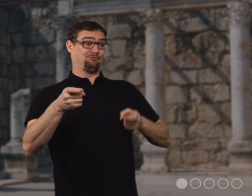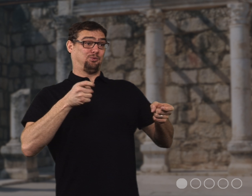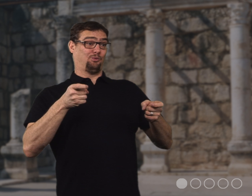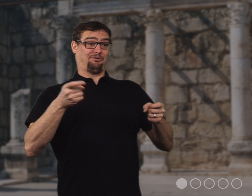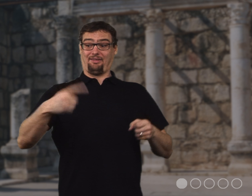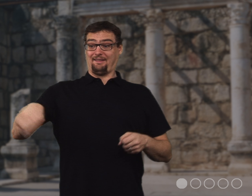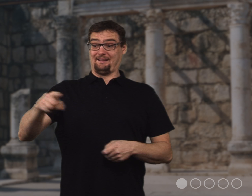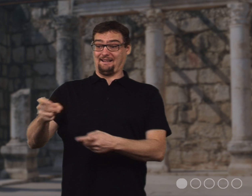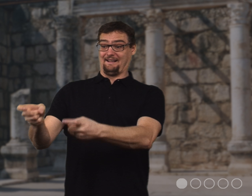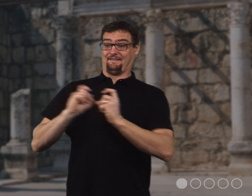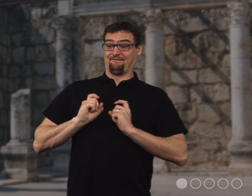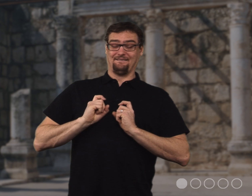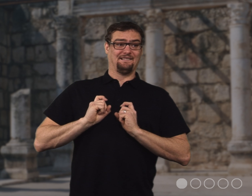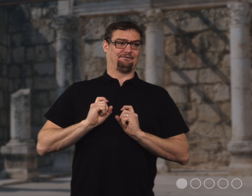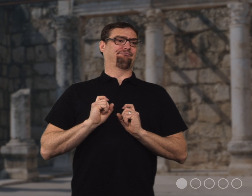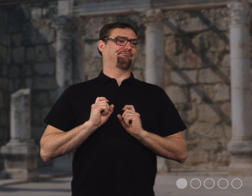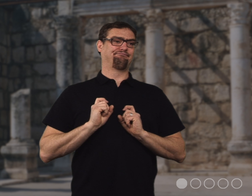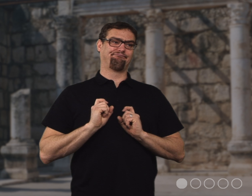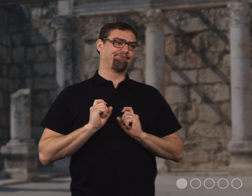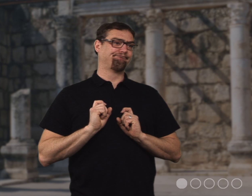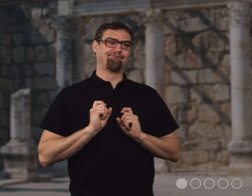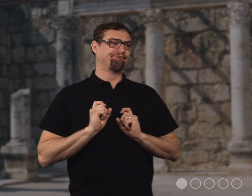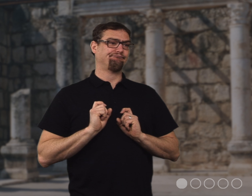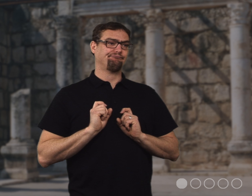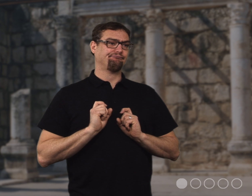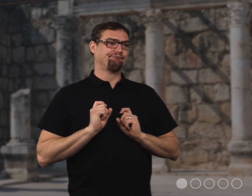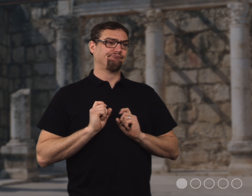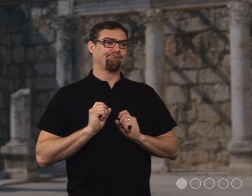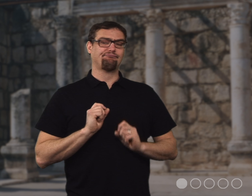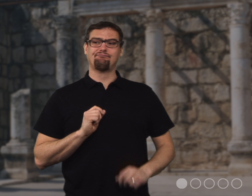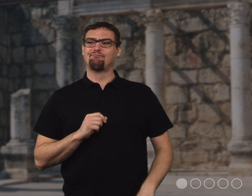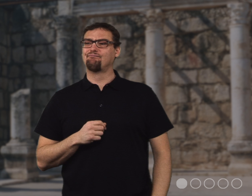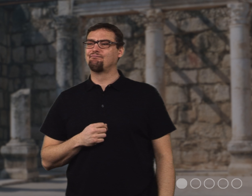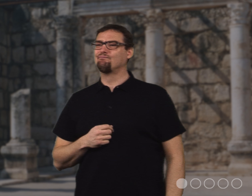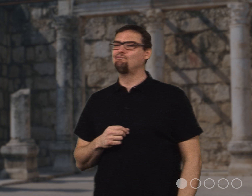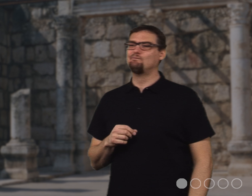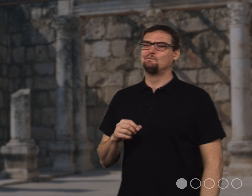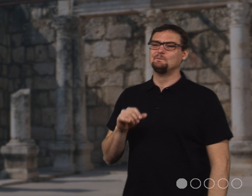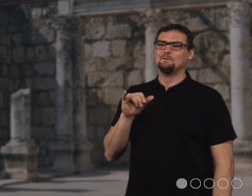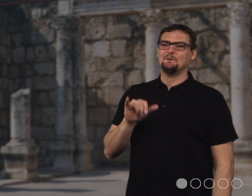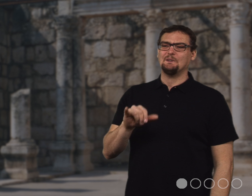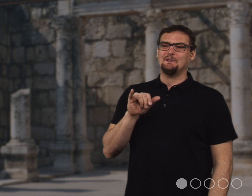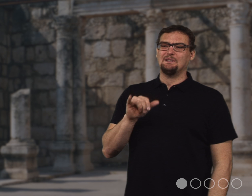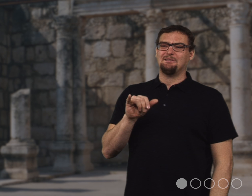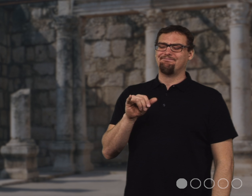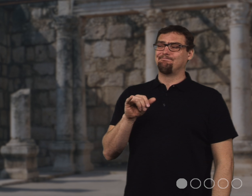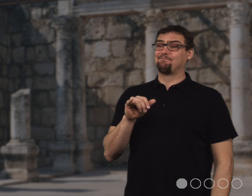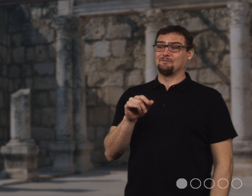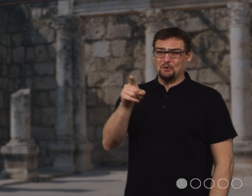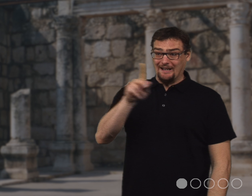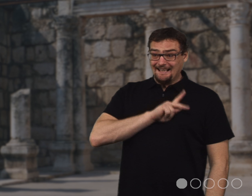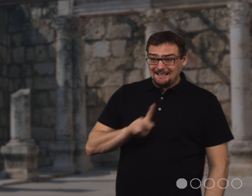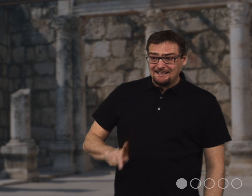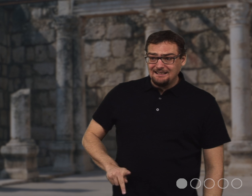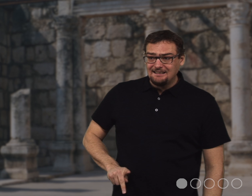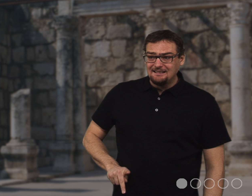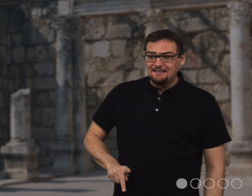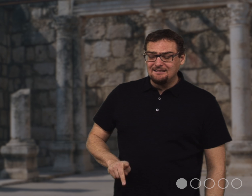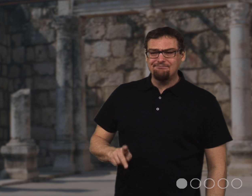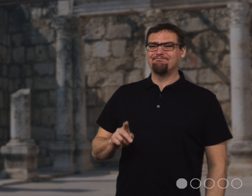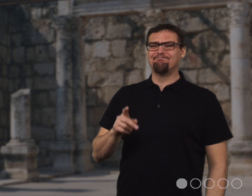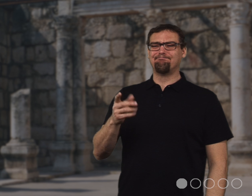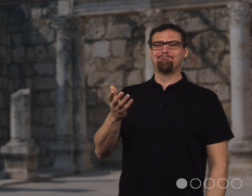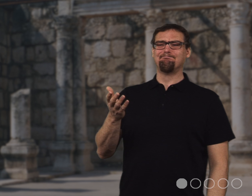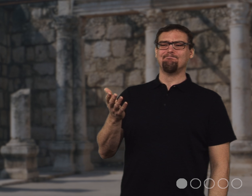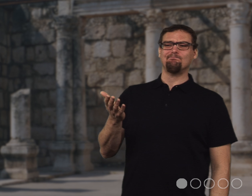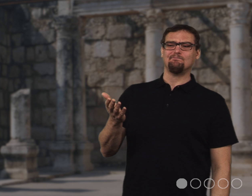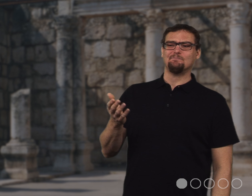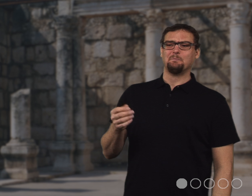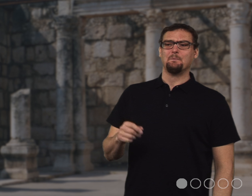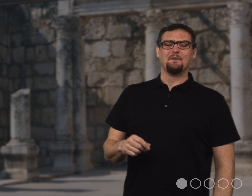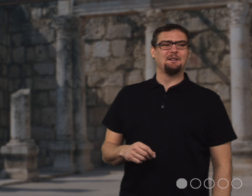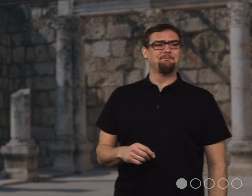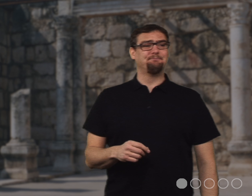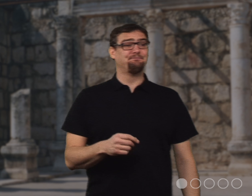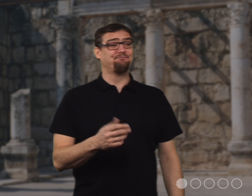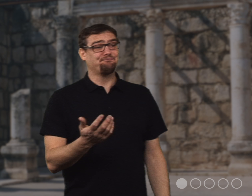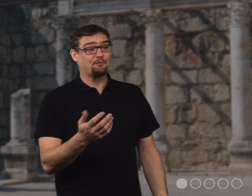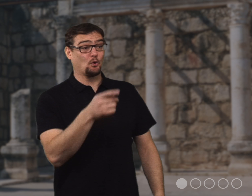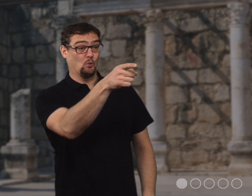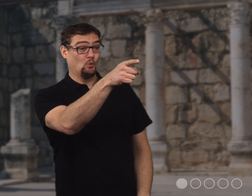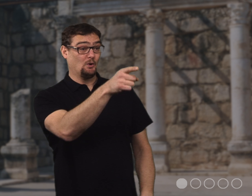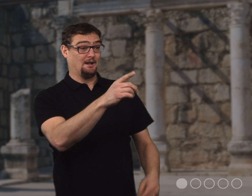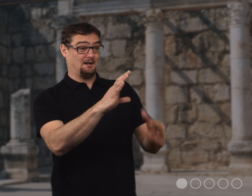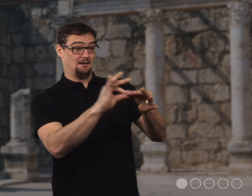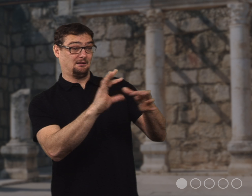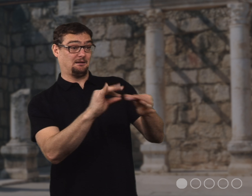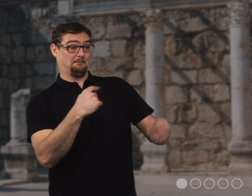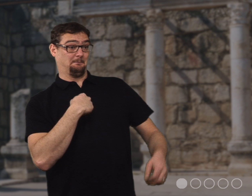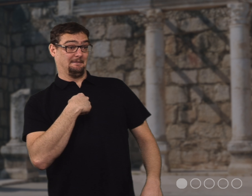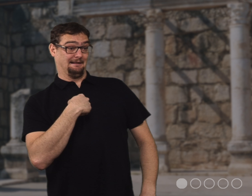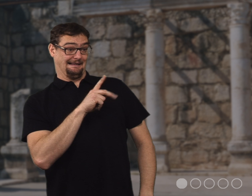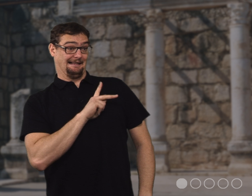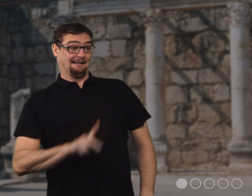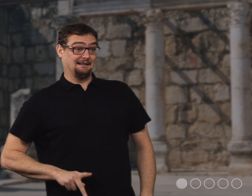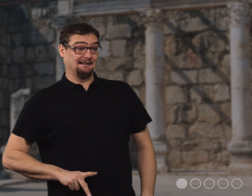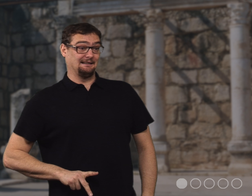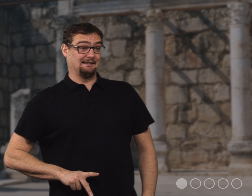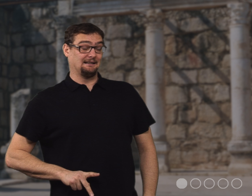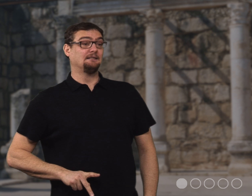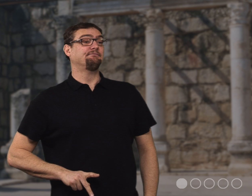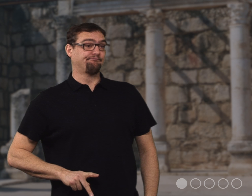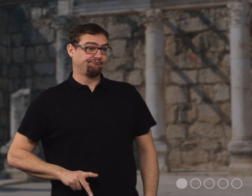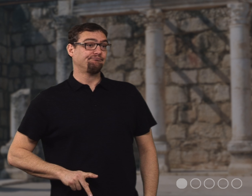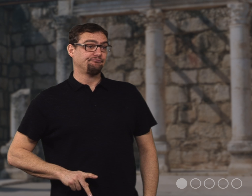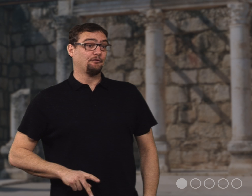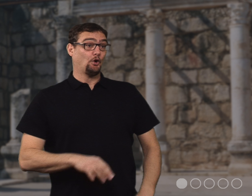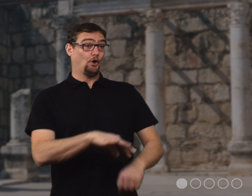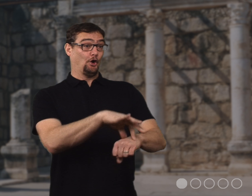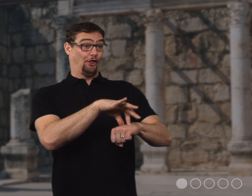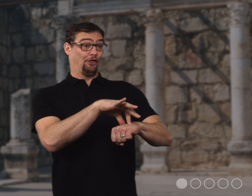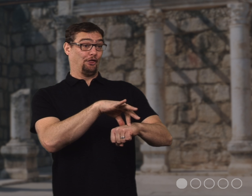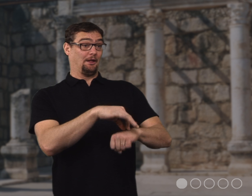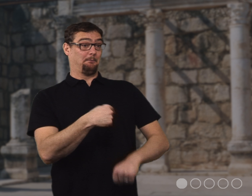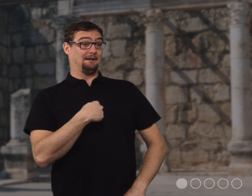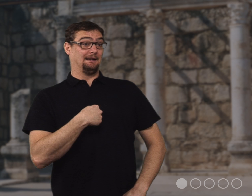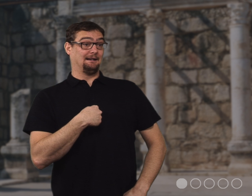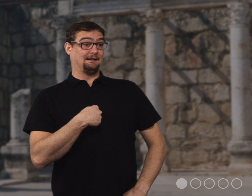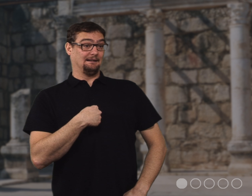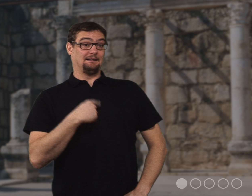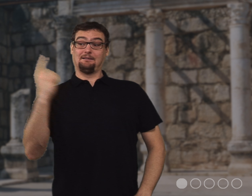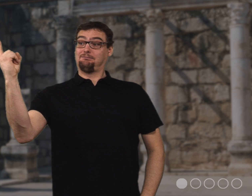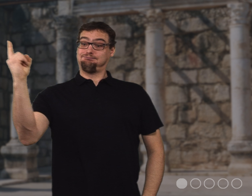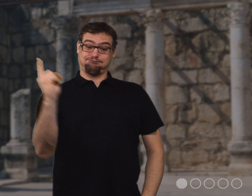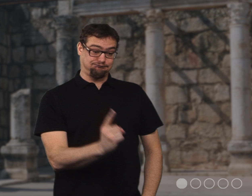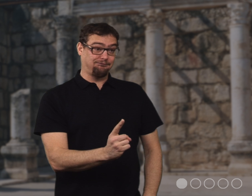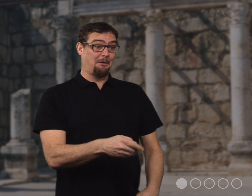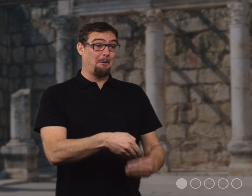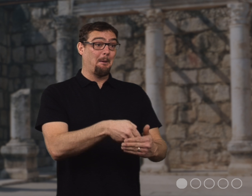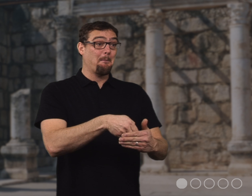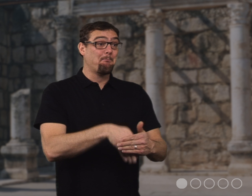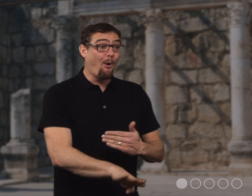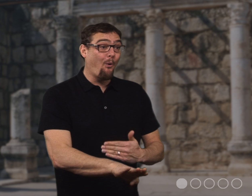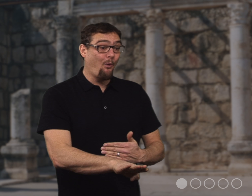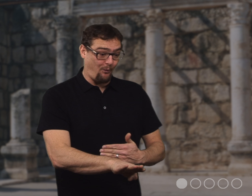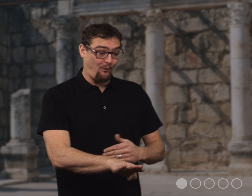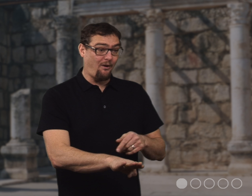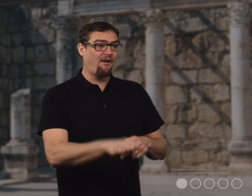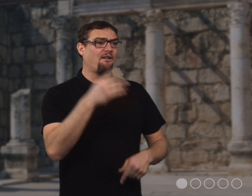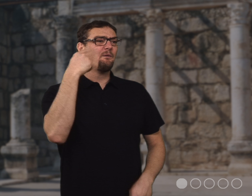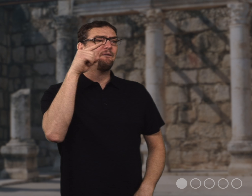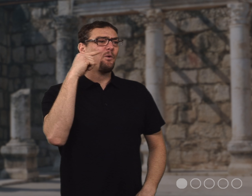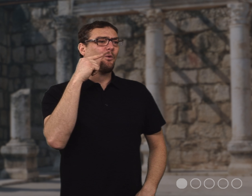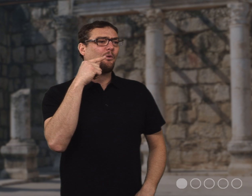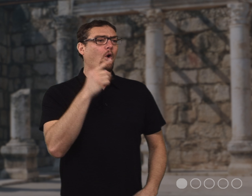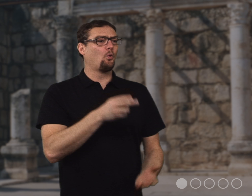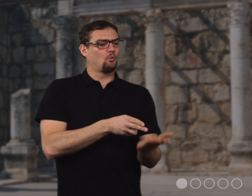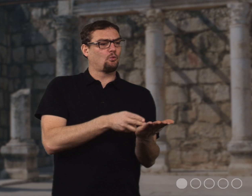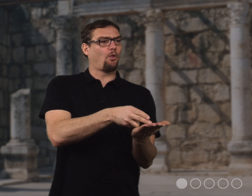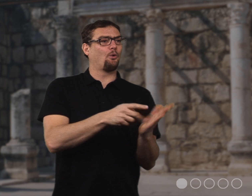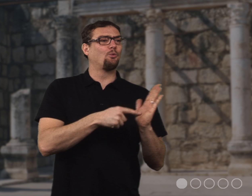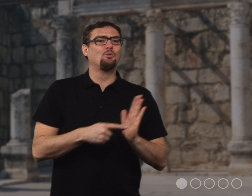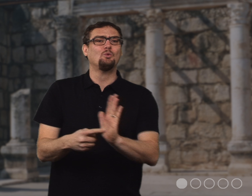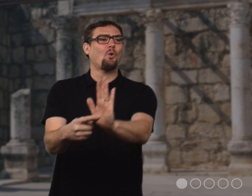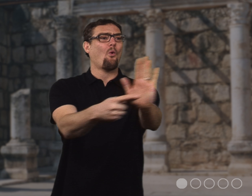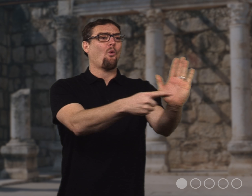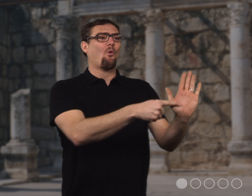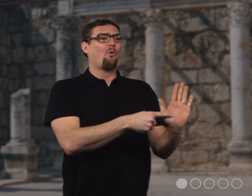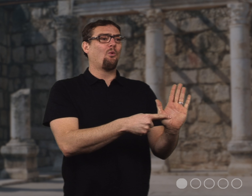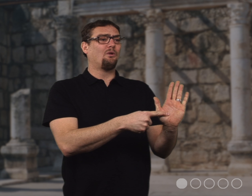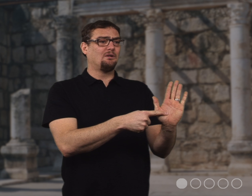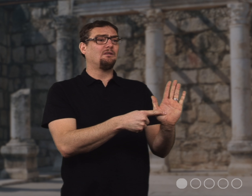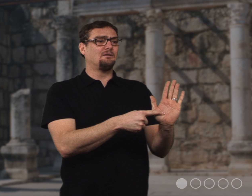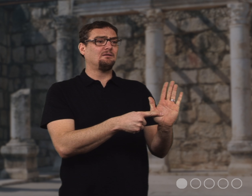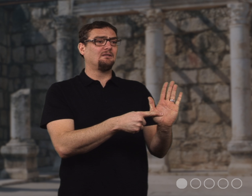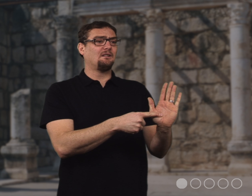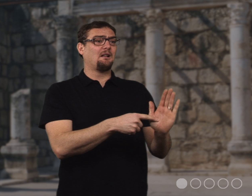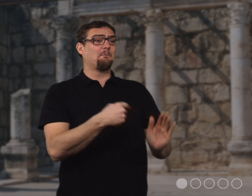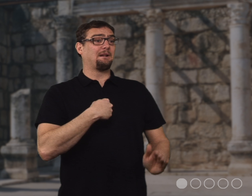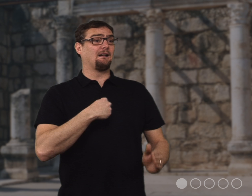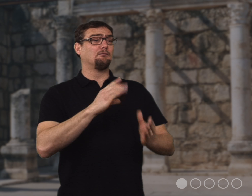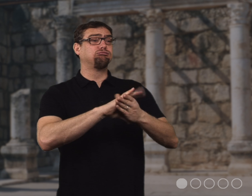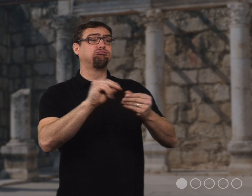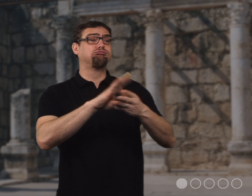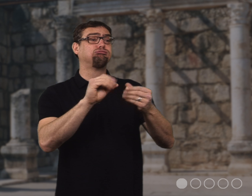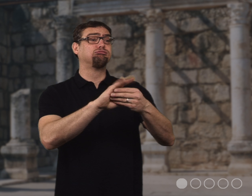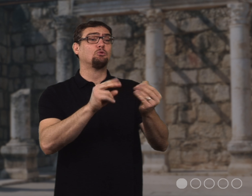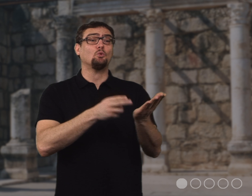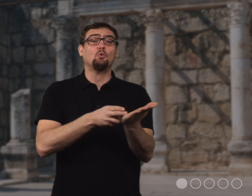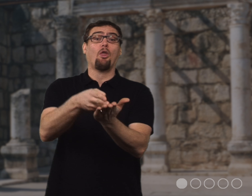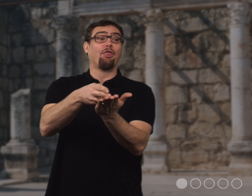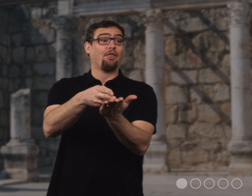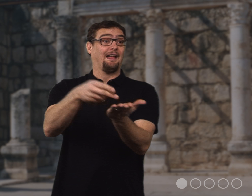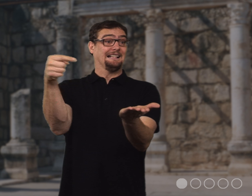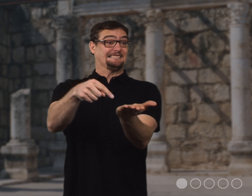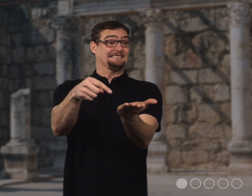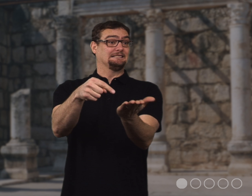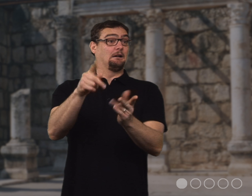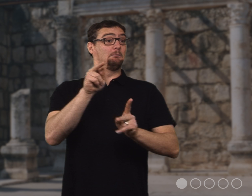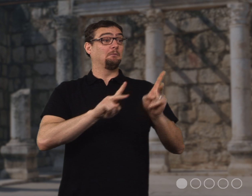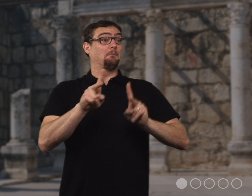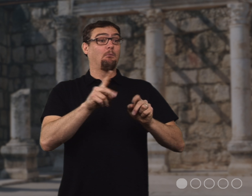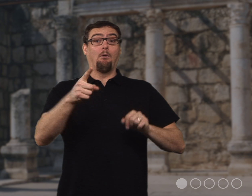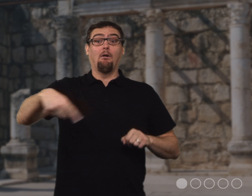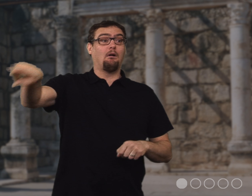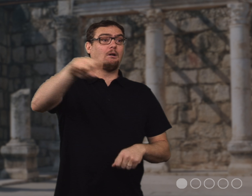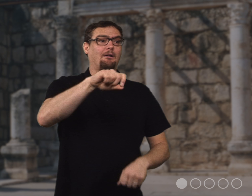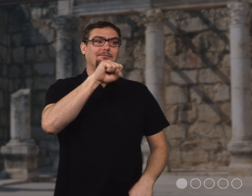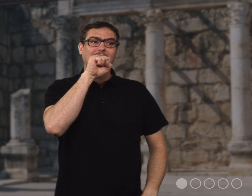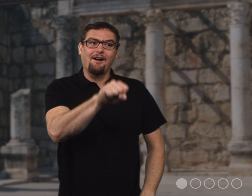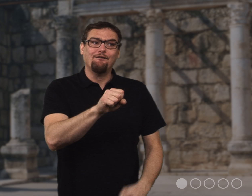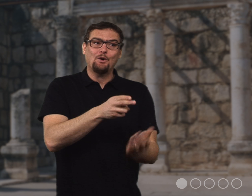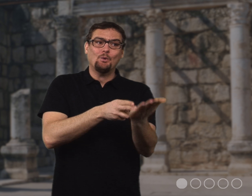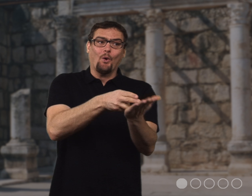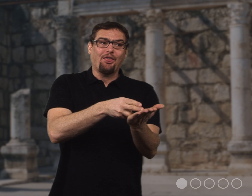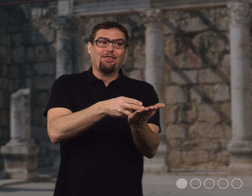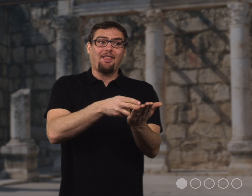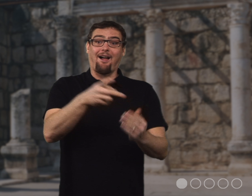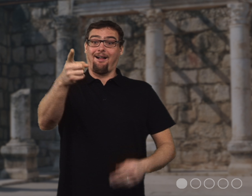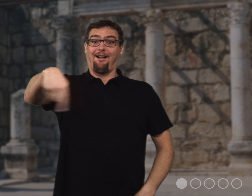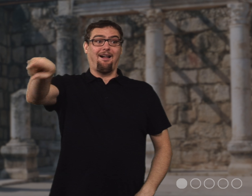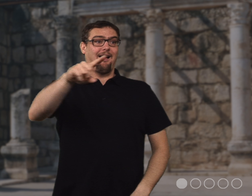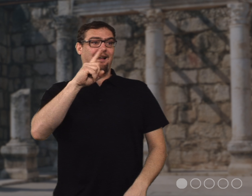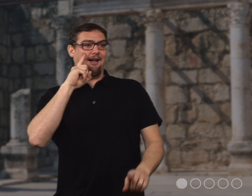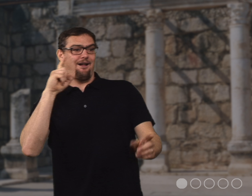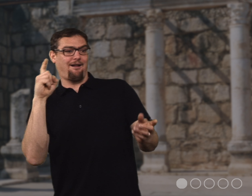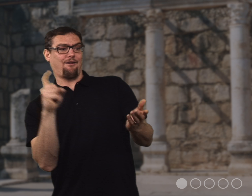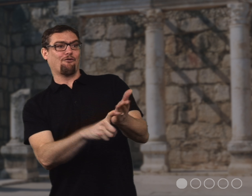Pilate said. “You say that I am a king,” Jesus answered. “For this reason I was born and have come into the world, to testify to the truth.